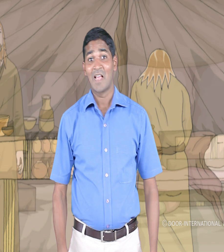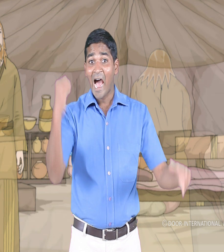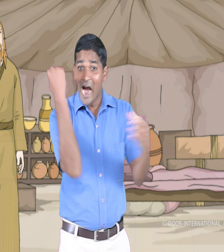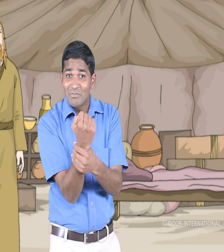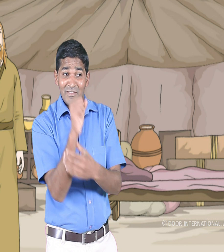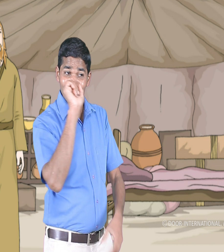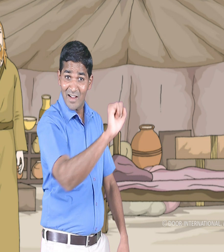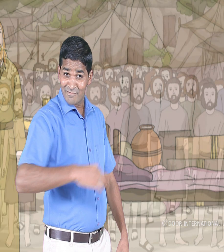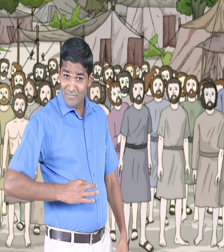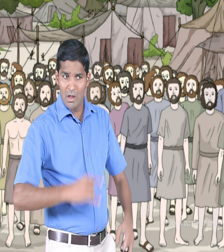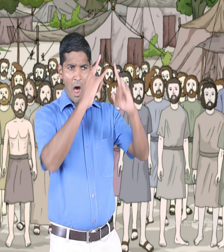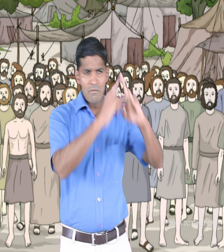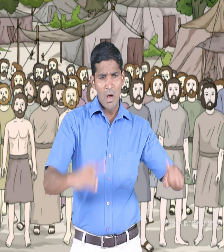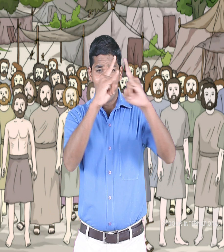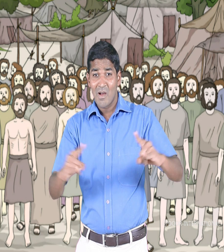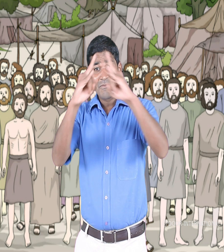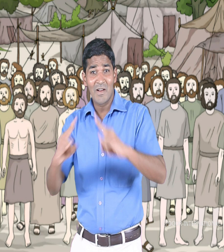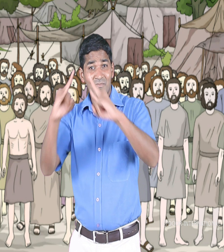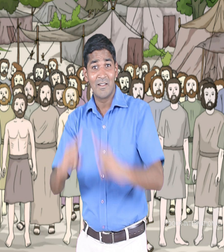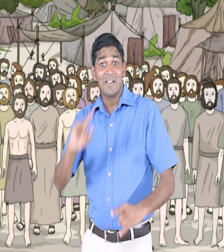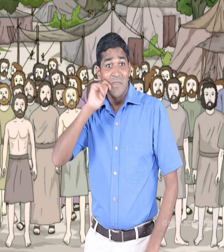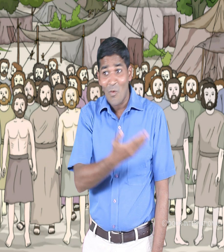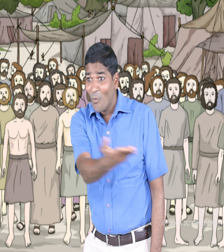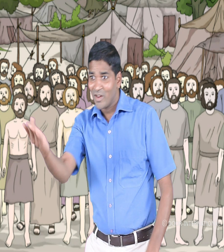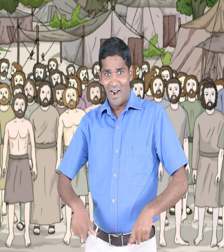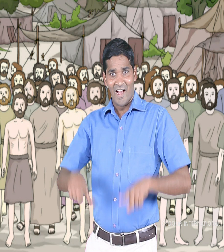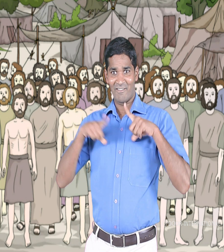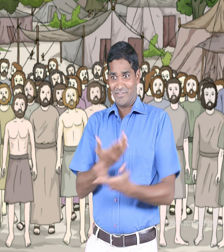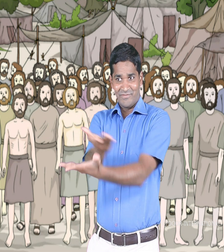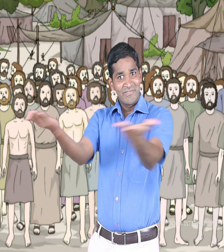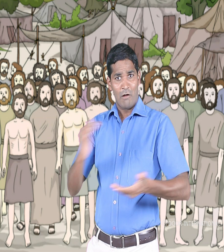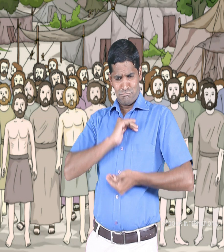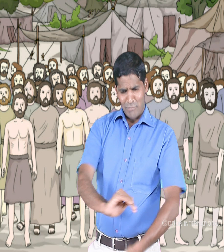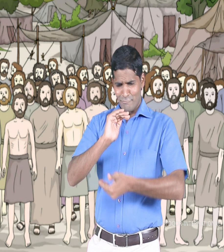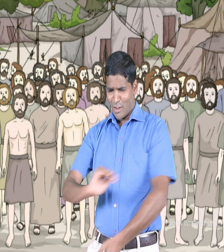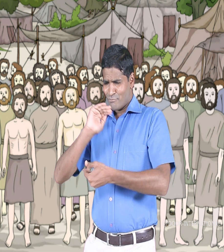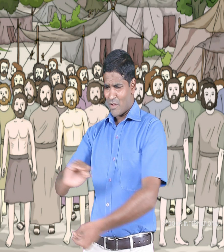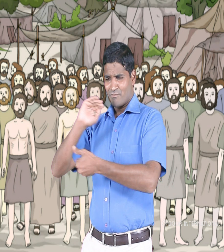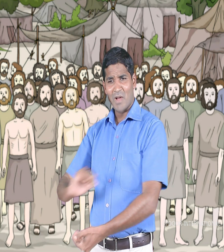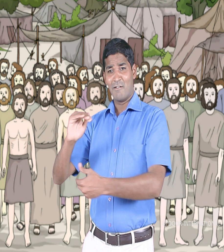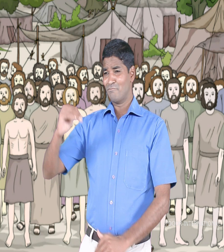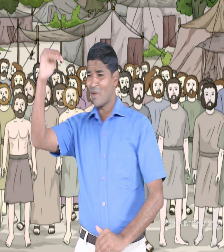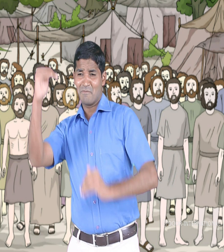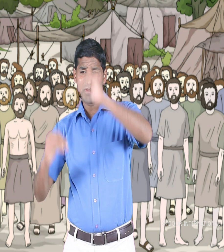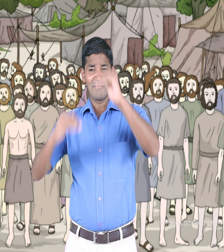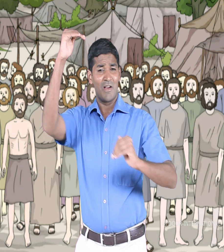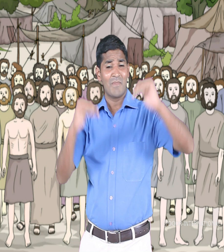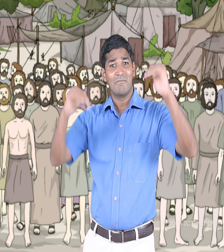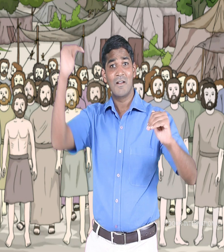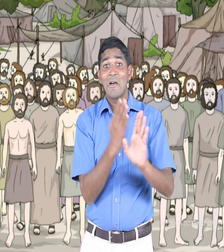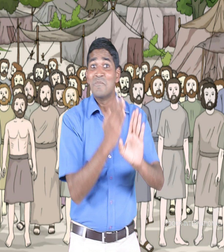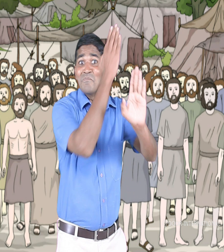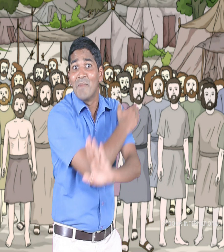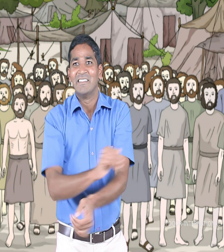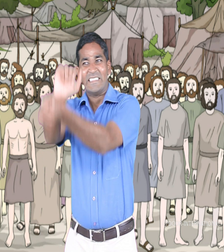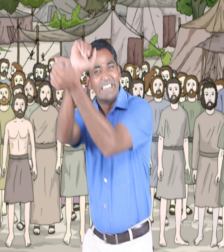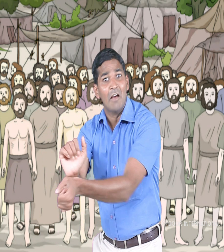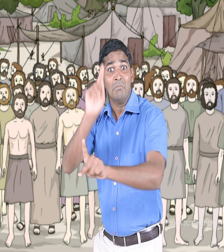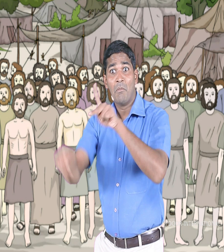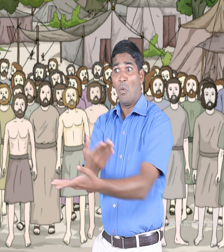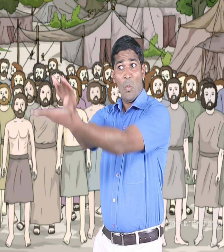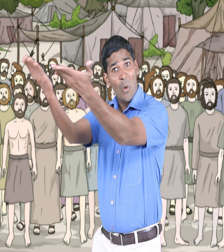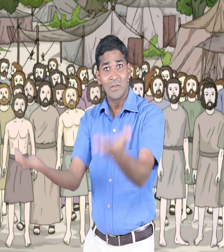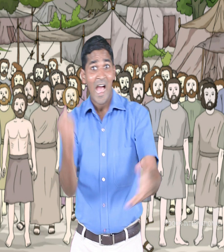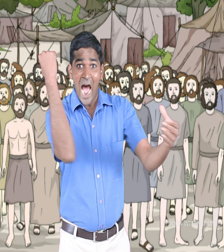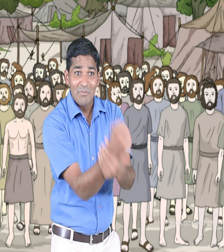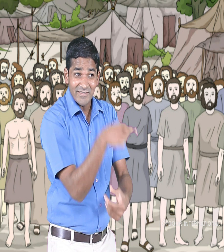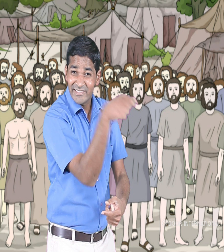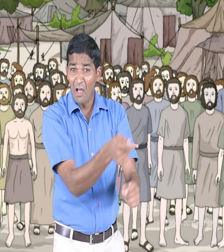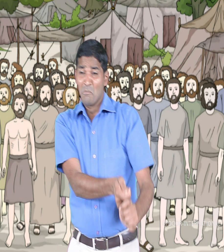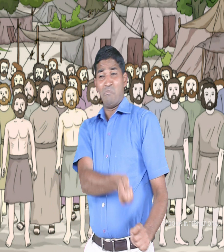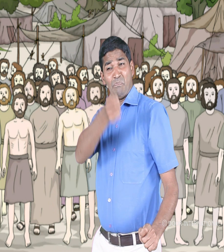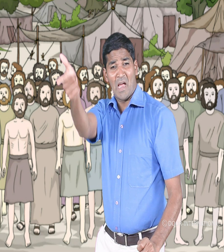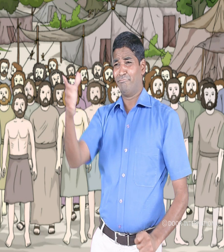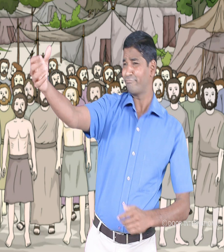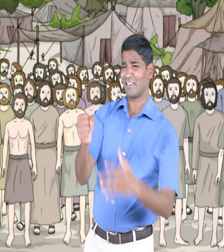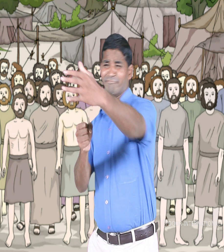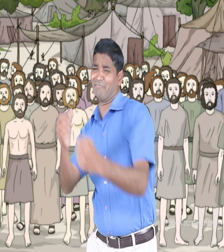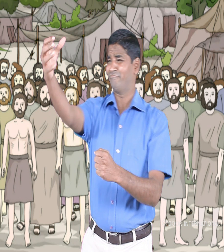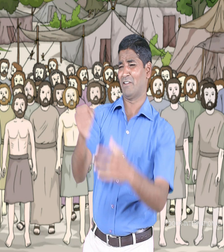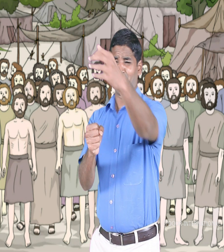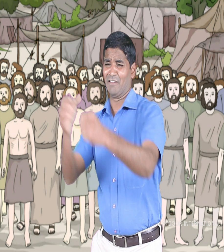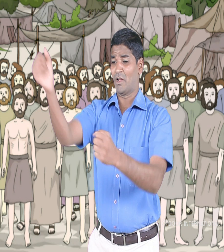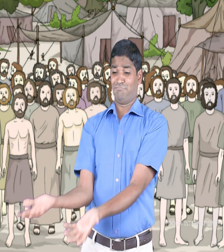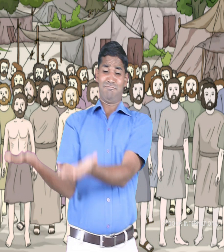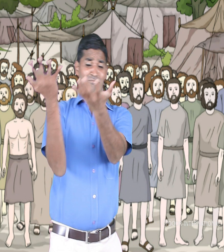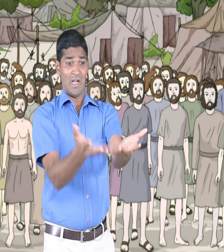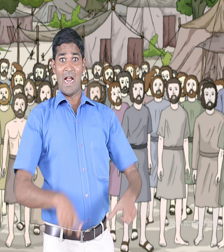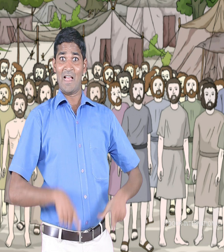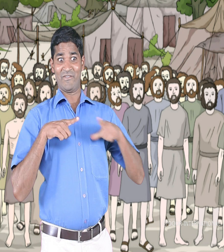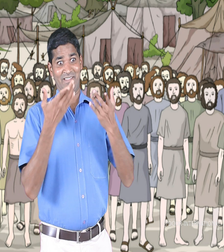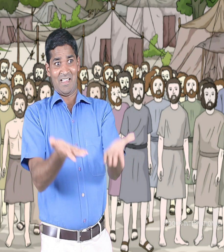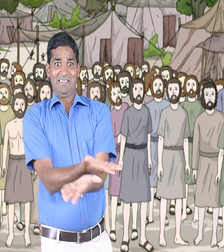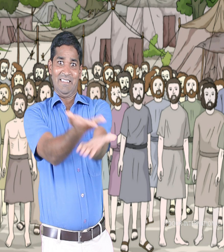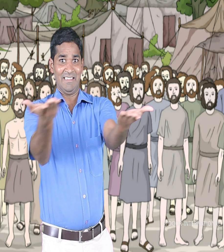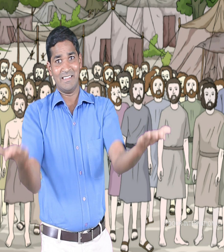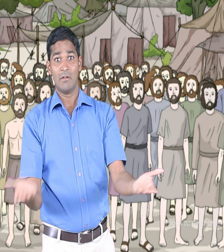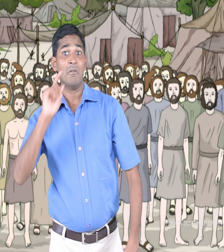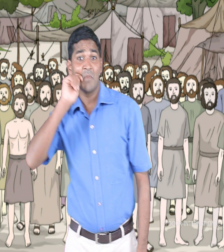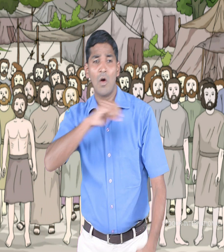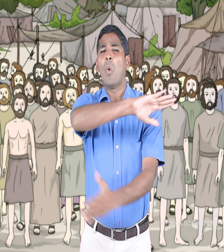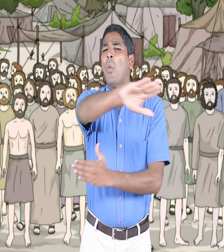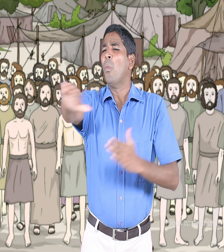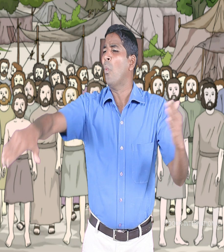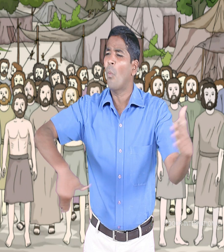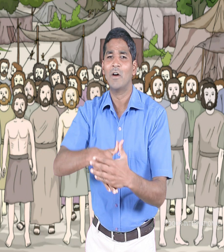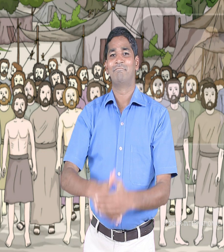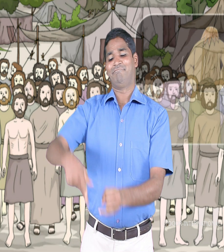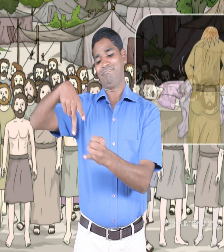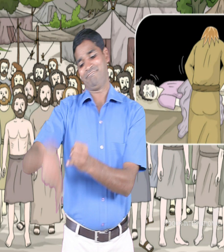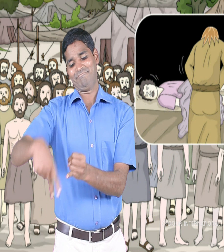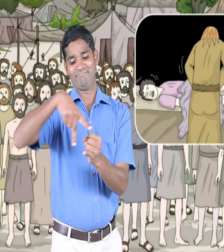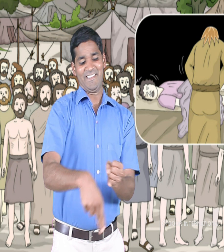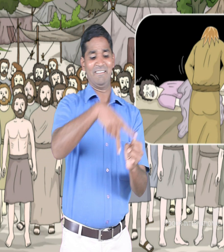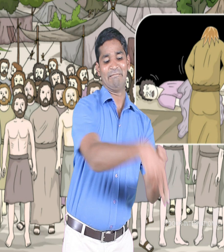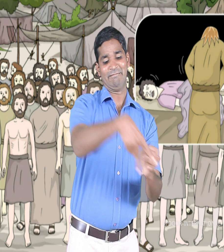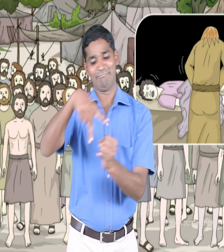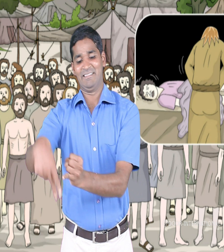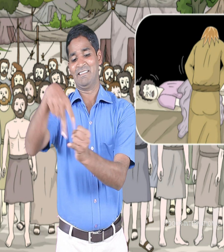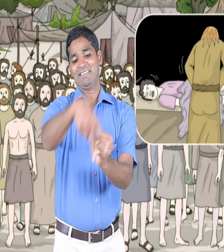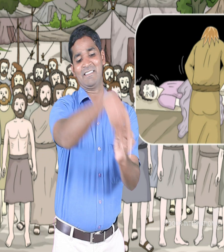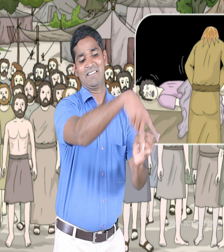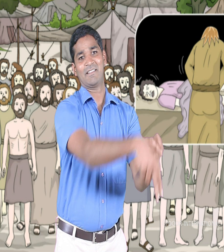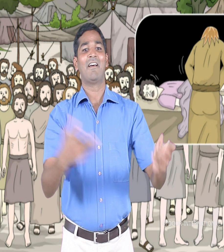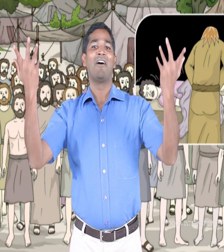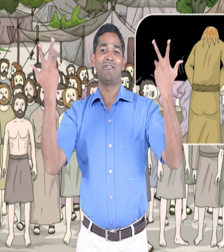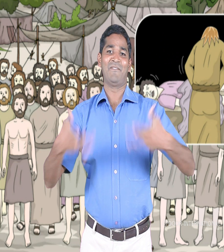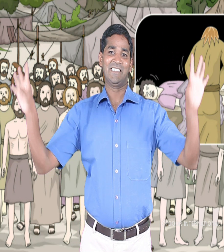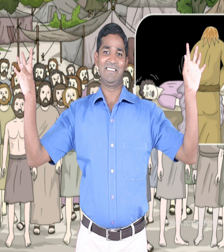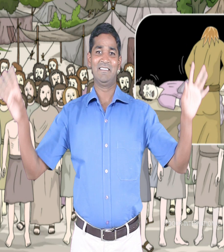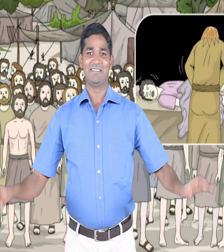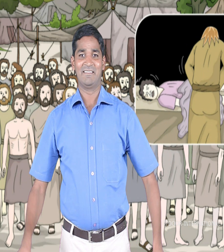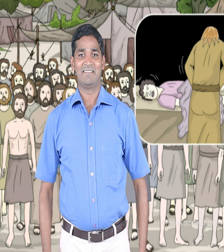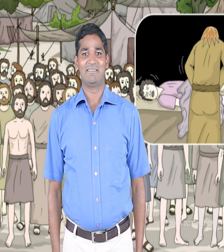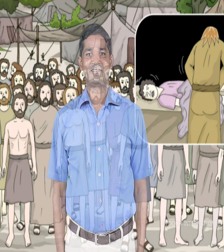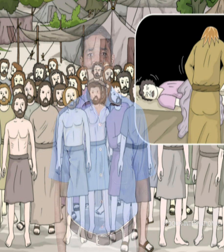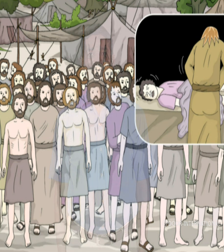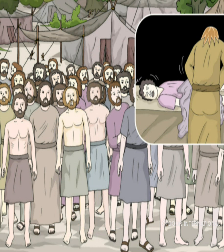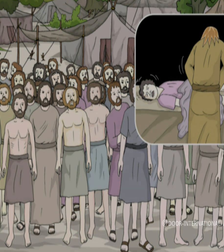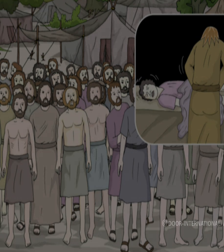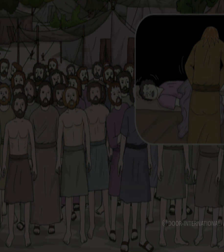And all the men of Abraham’s household—both servants born in his household and those purchased from foreigners—were circumcised with him.